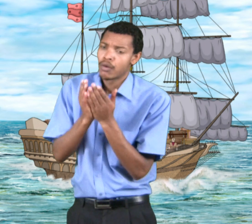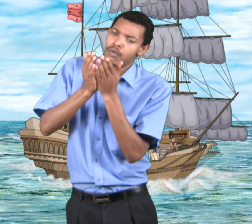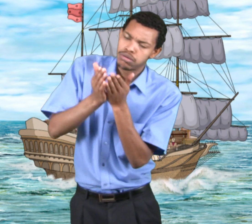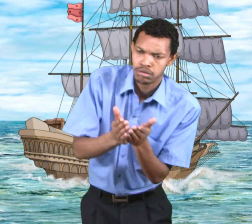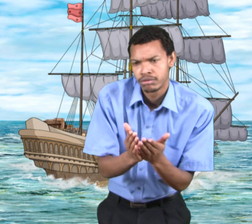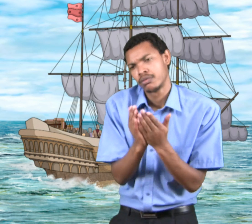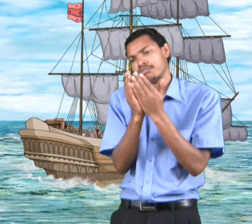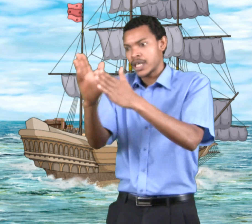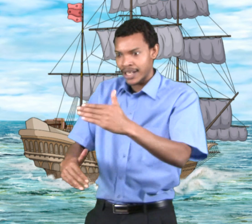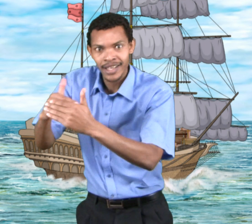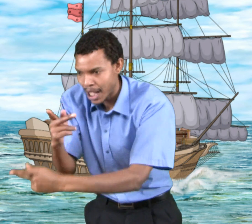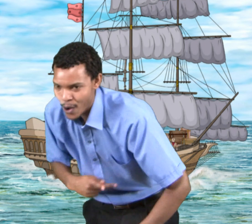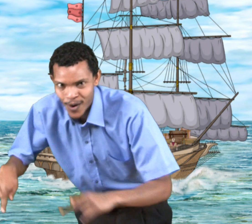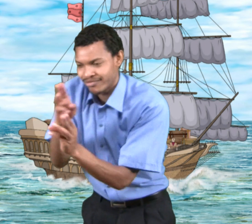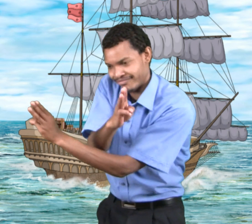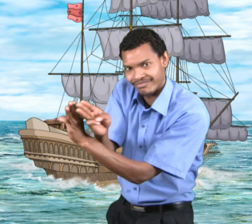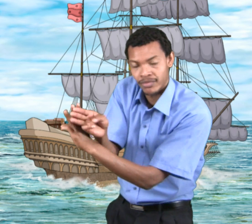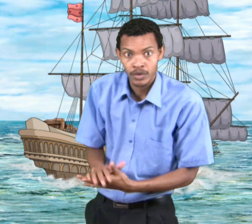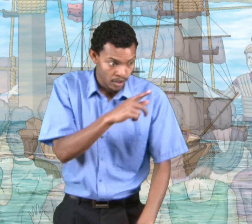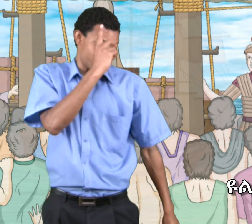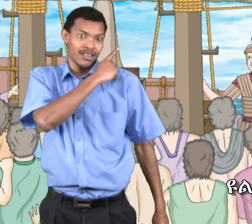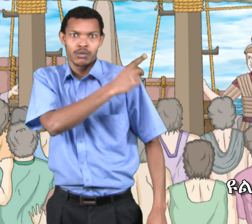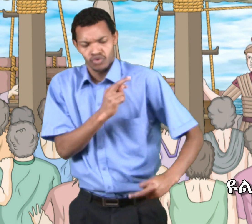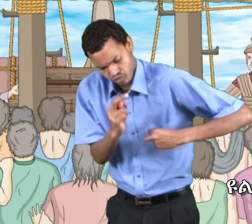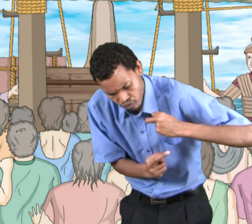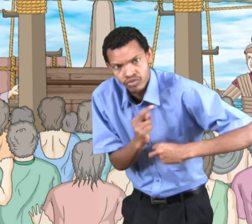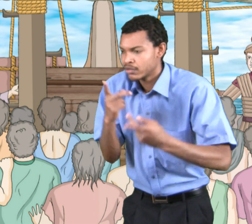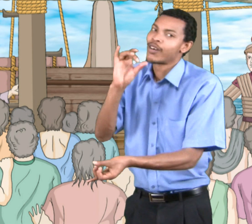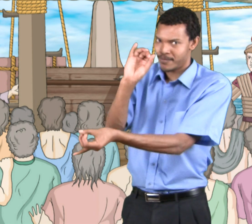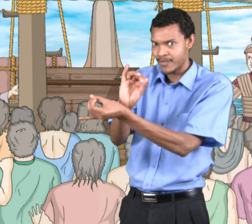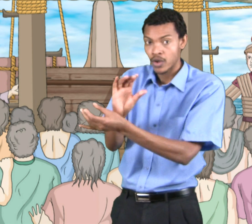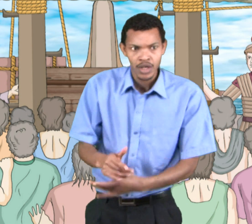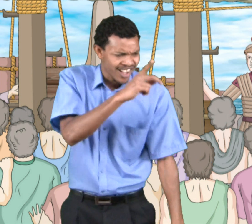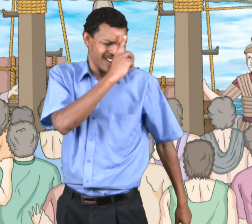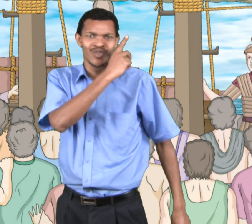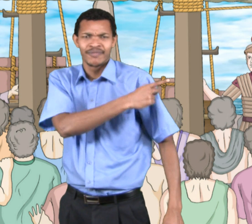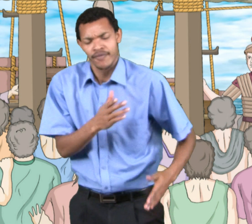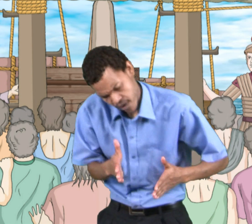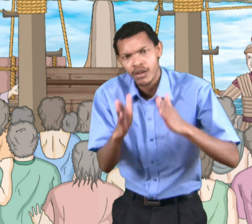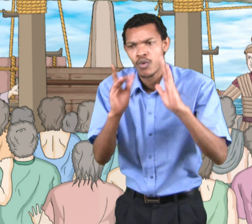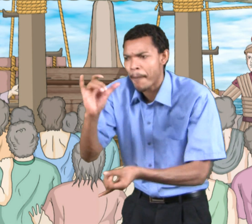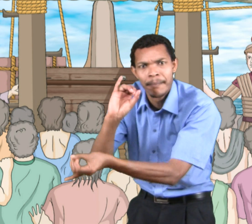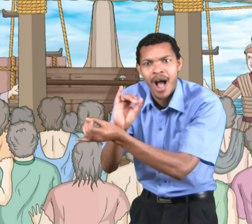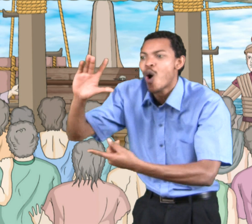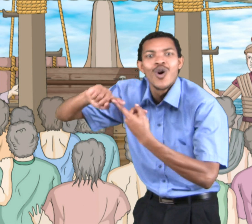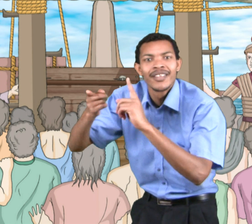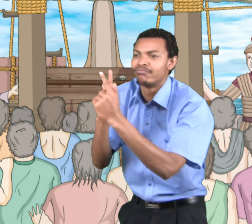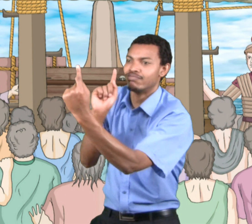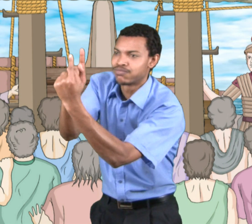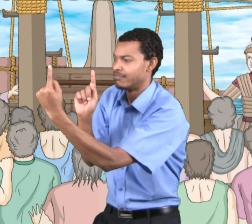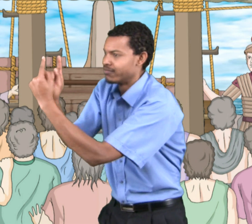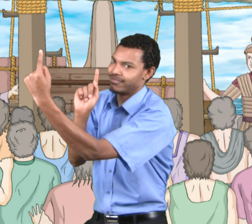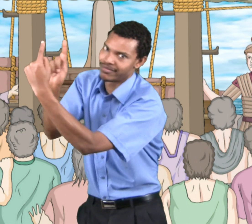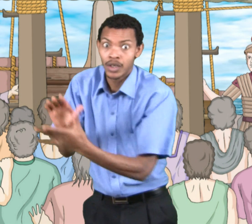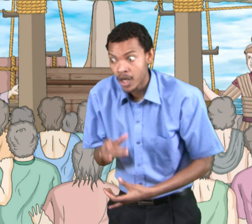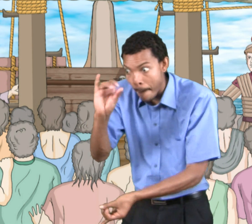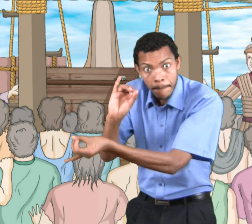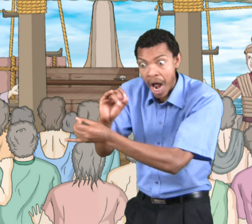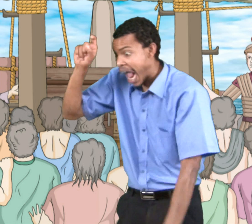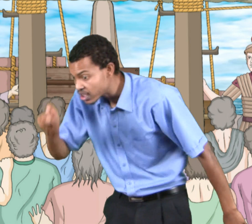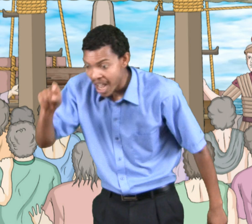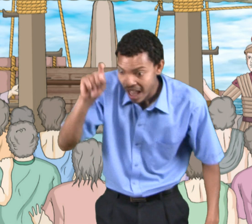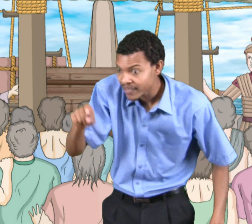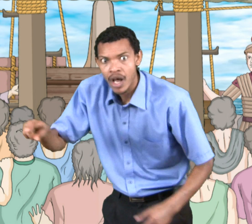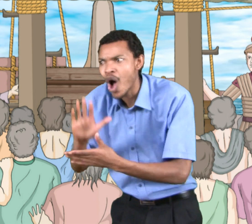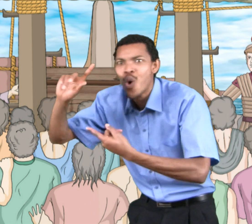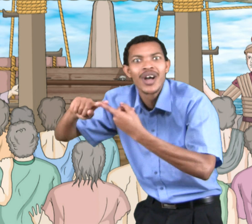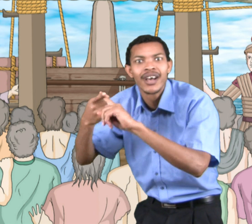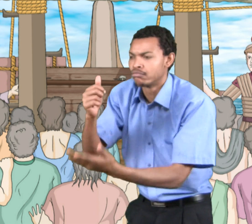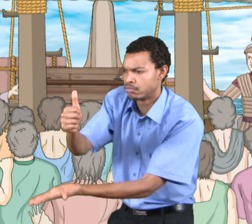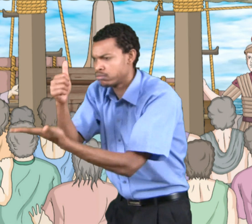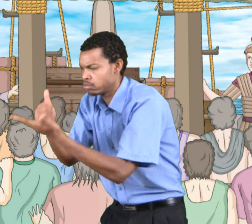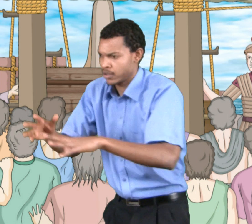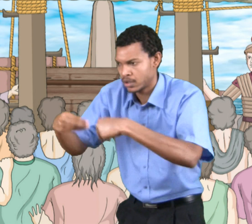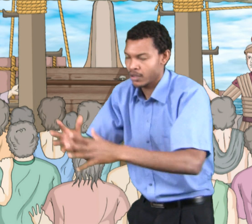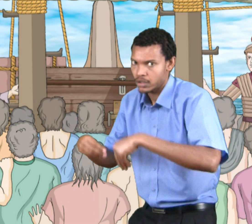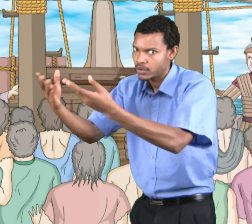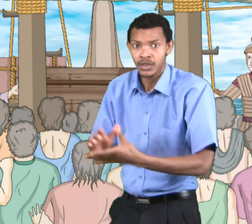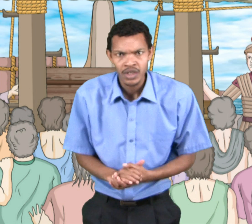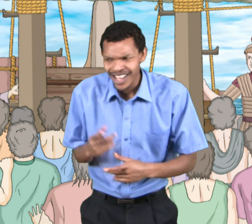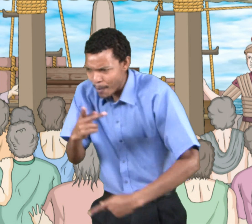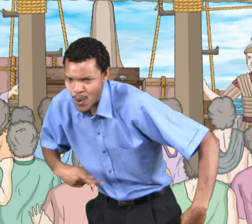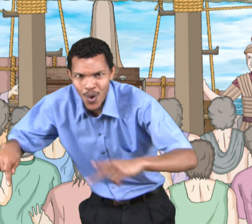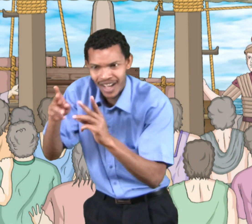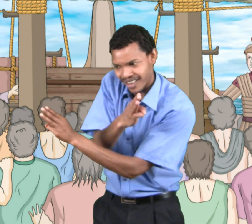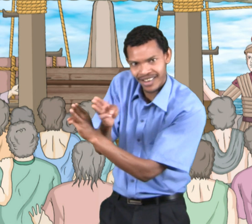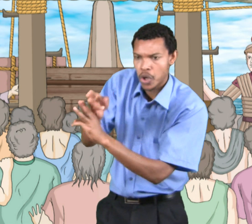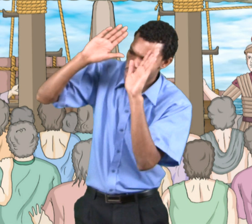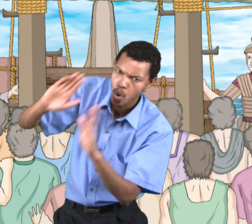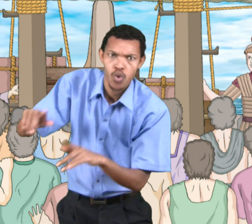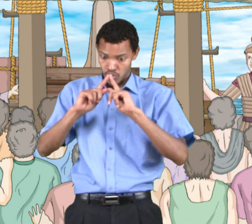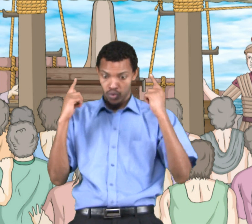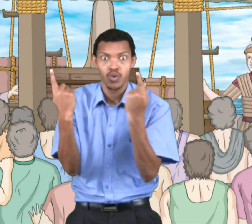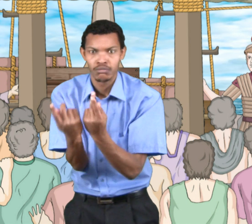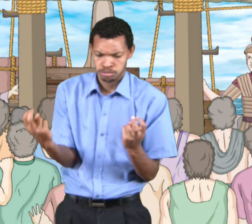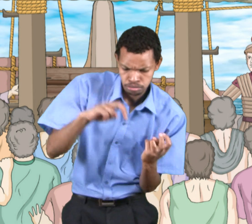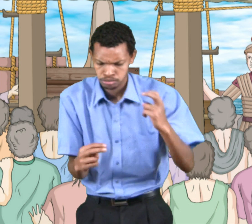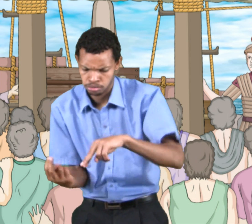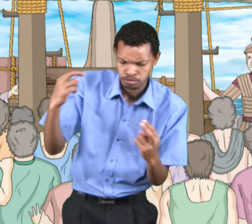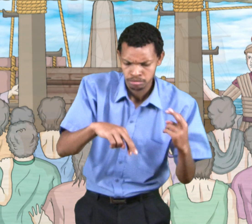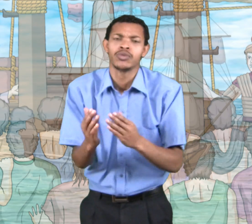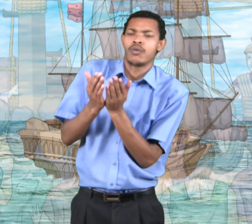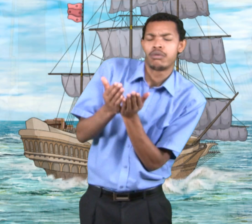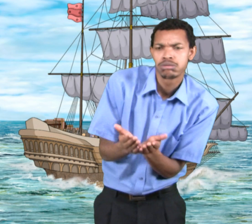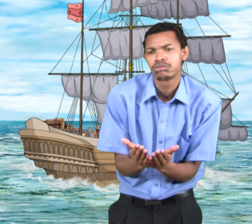The next day we landed at Sidon, and Julius treated Paul with consideration, allowing him to visit his friends and receive their care.